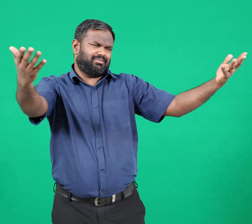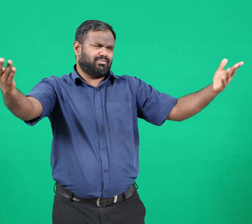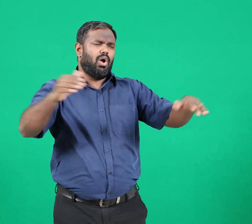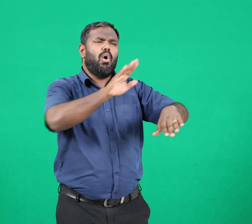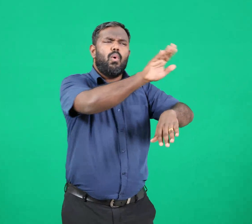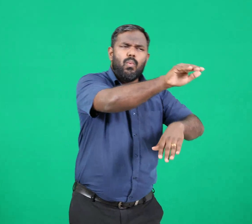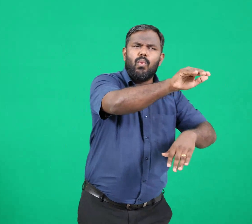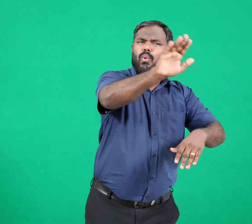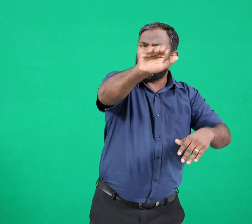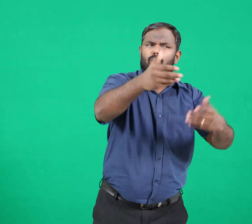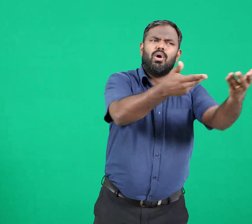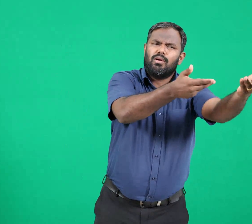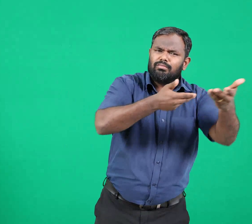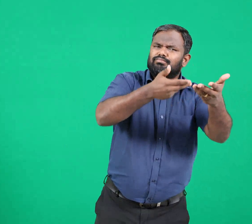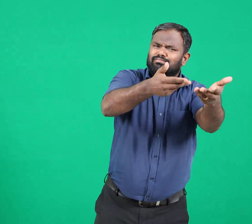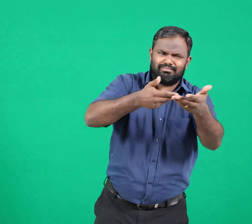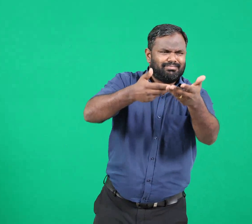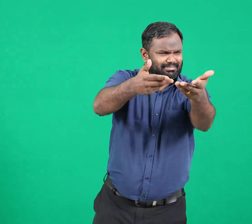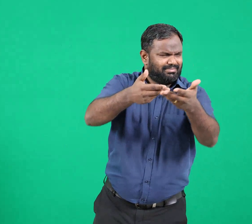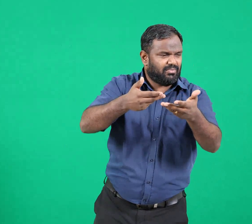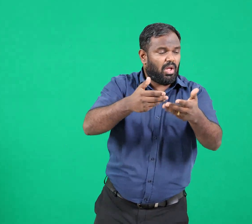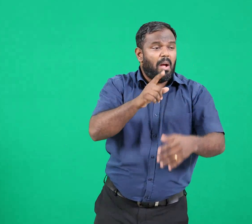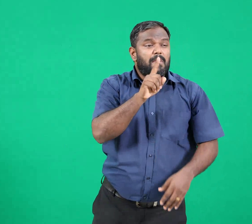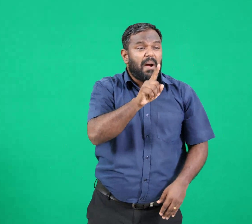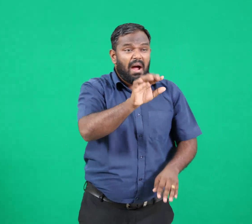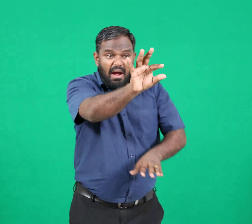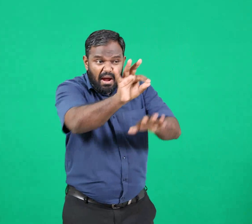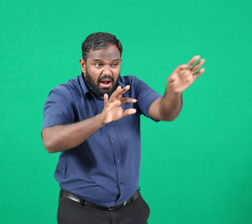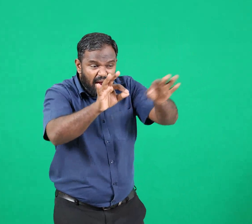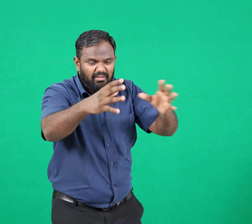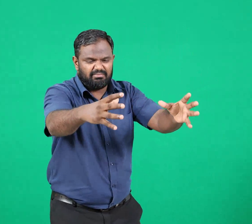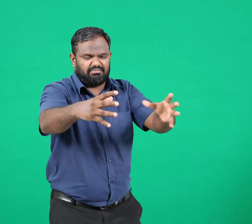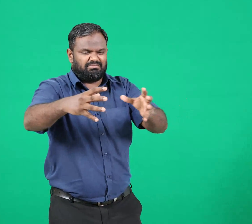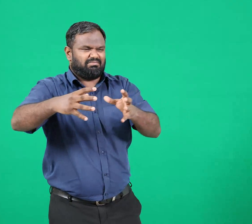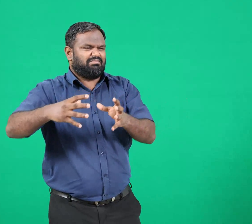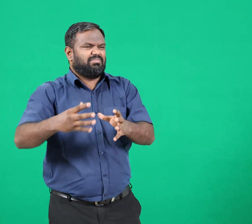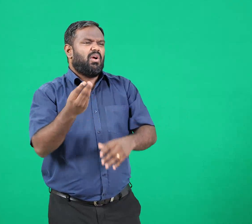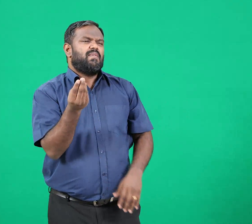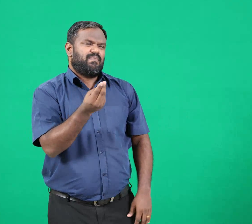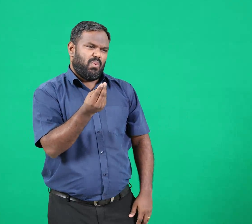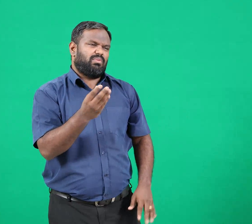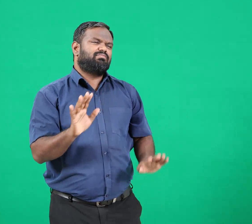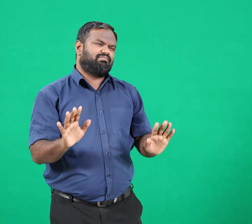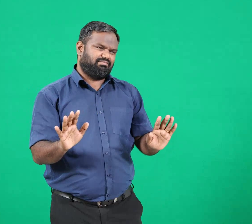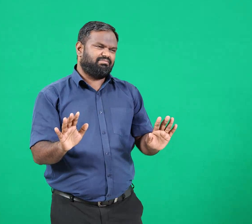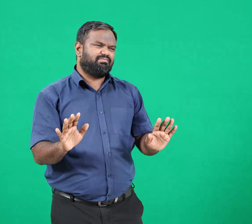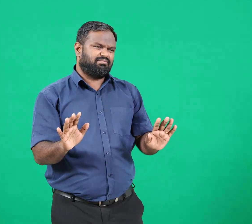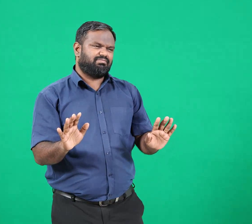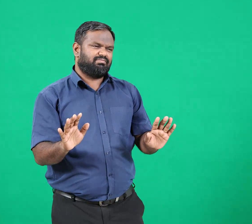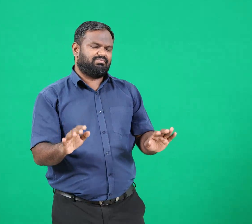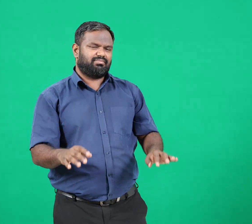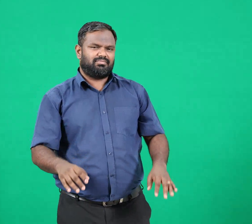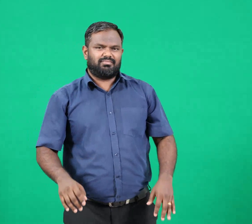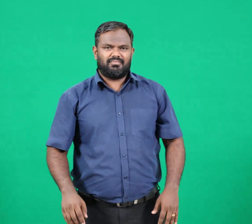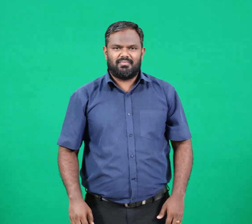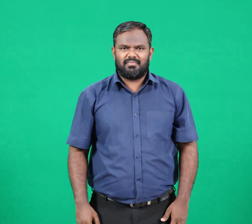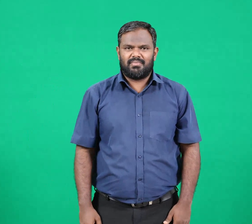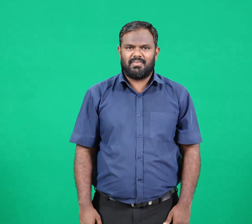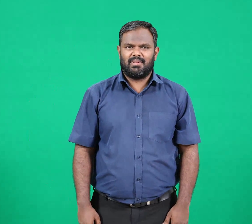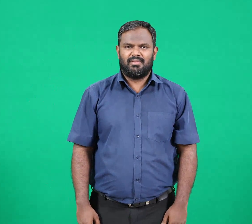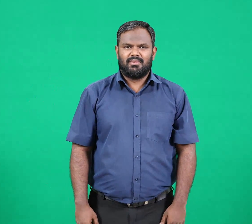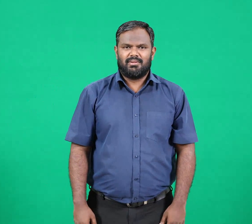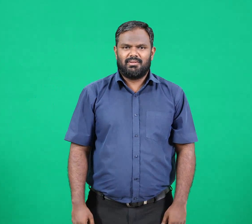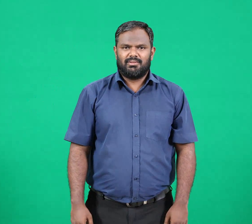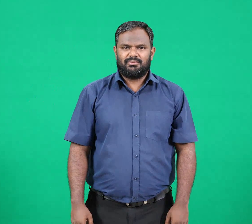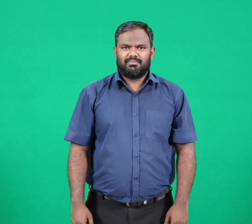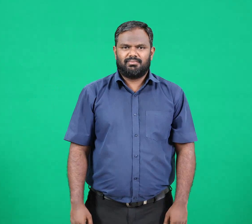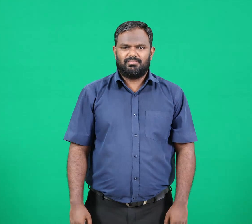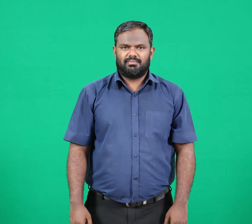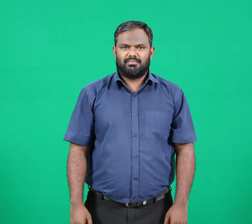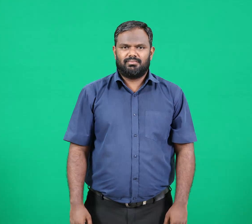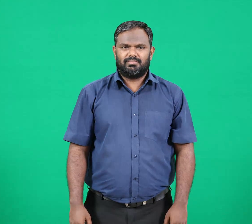For many are called, but few are chosen."